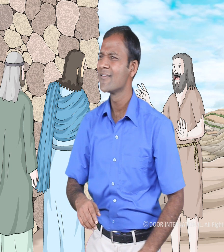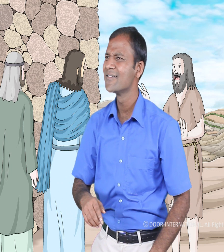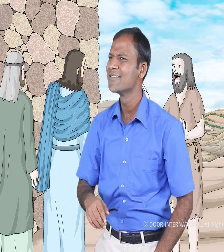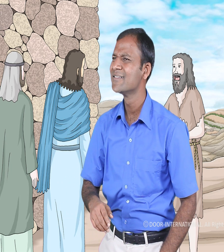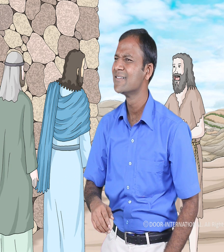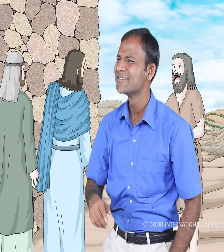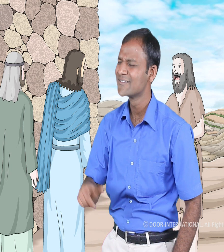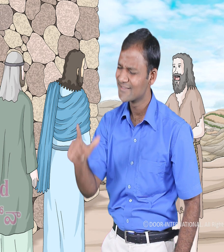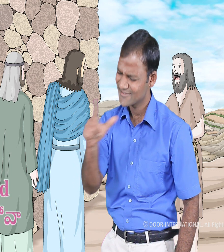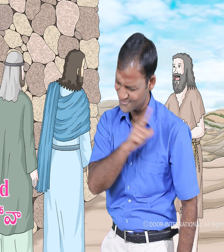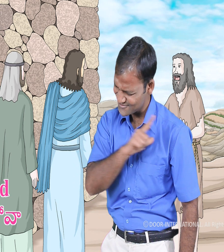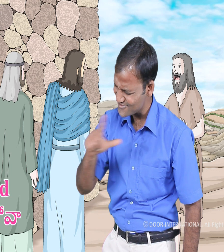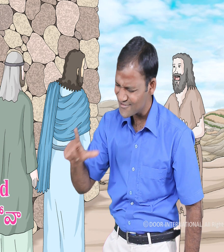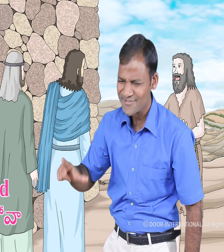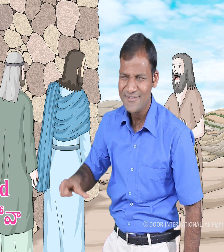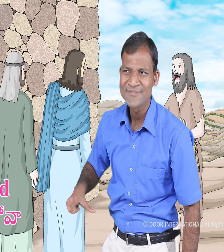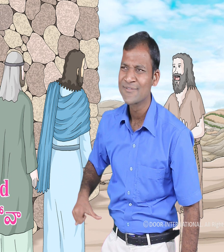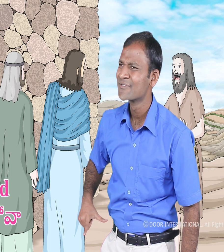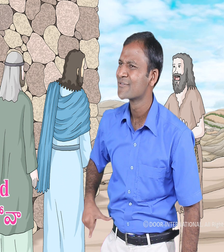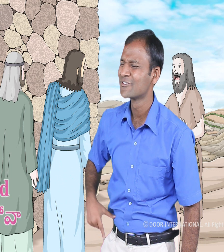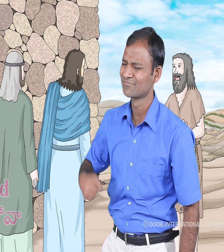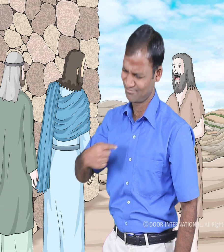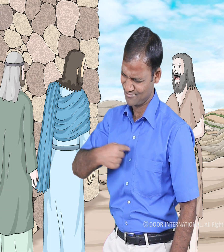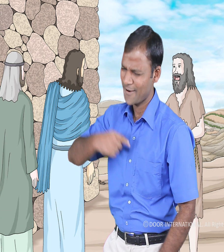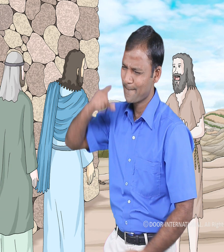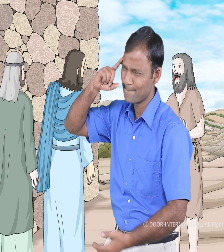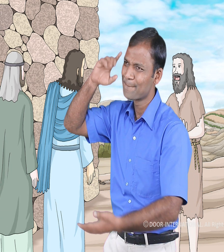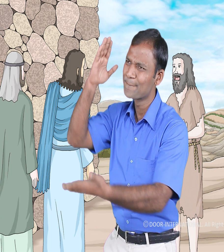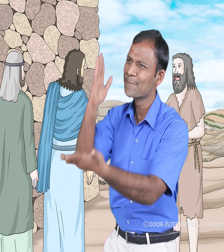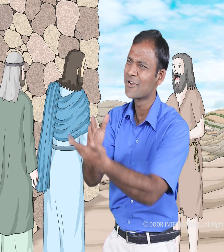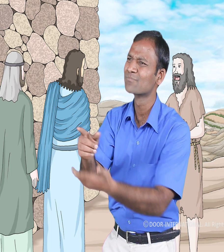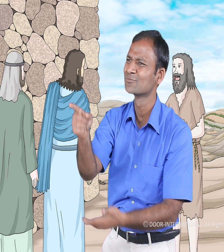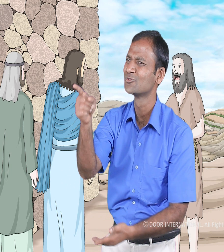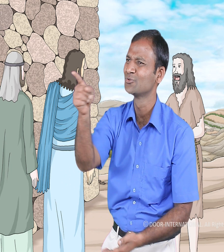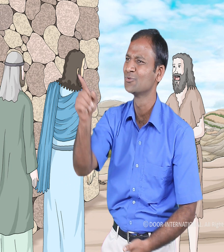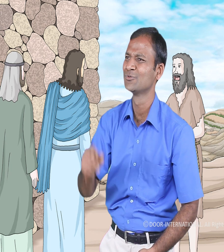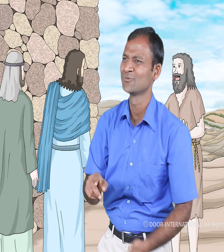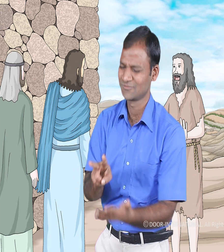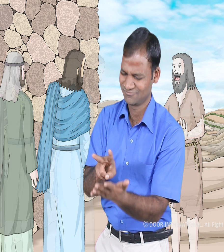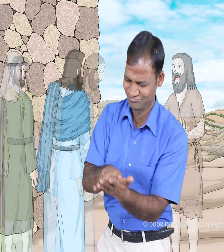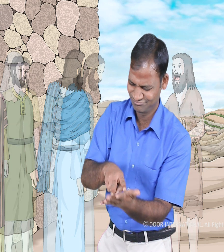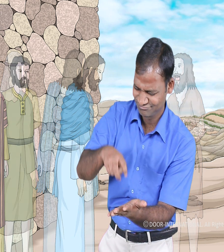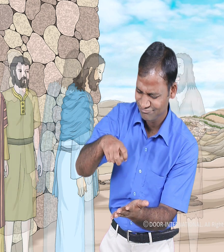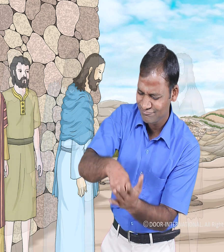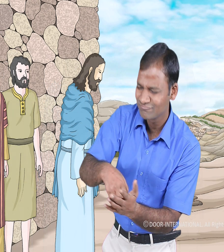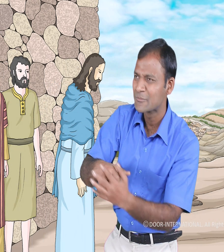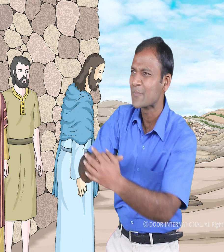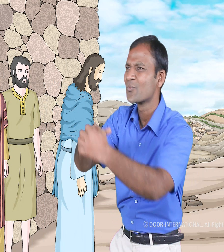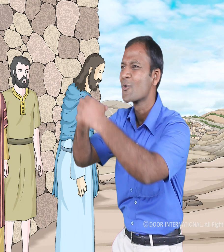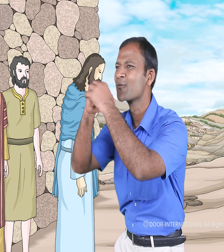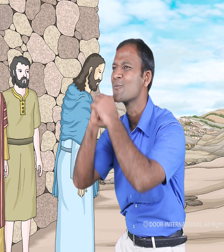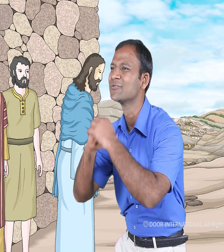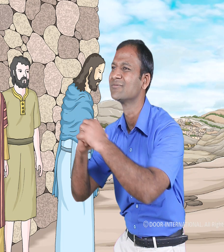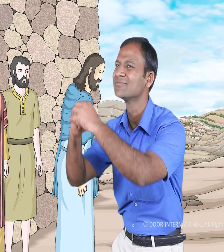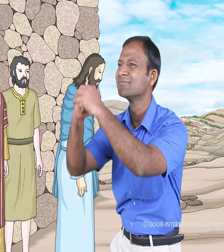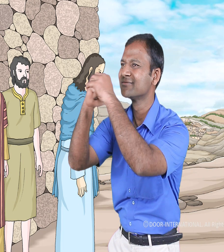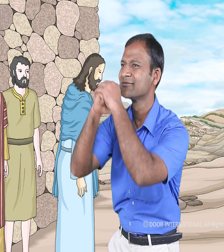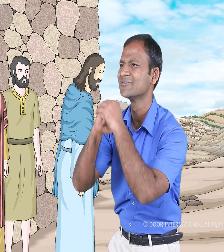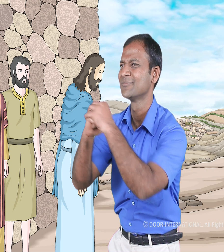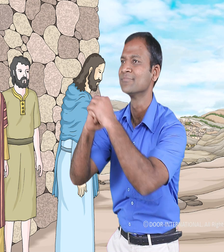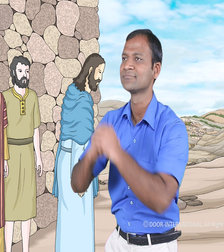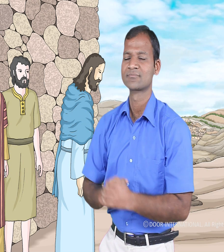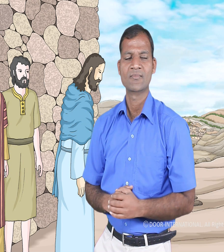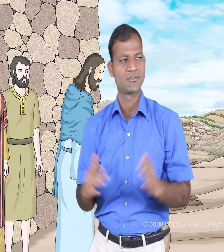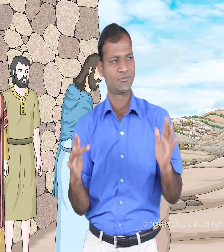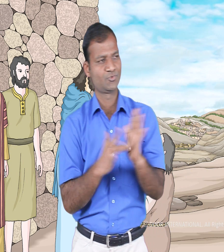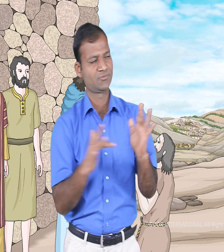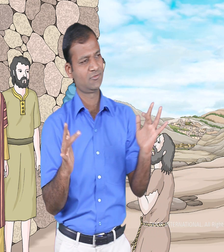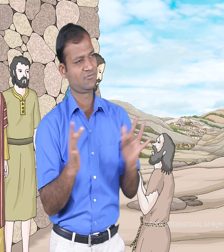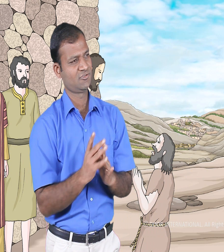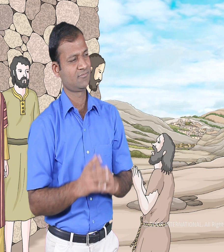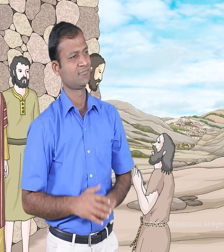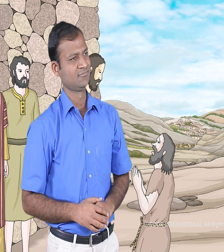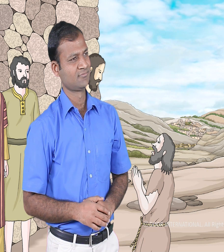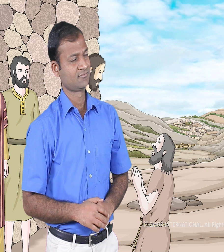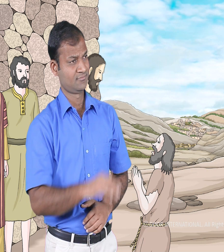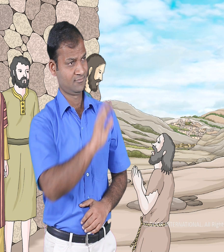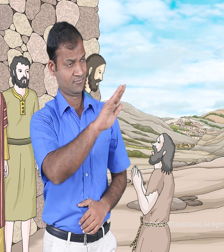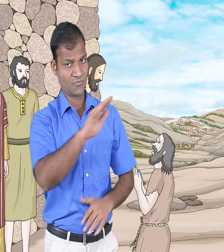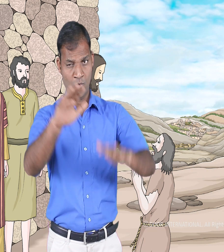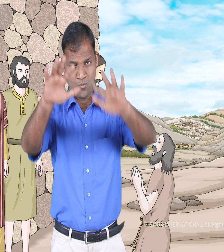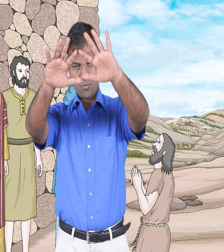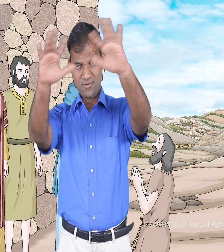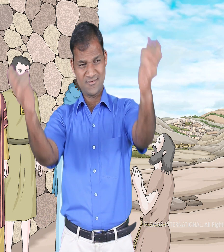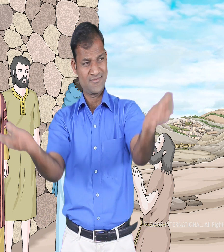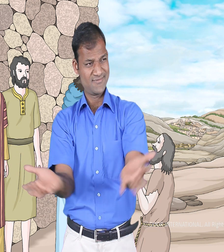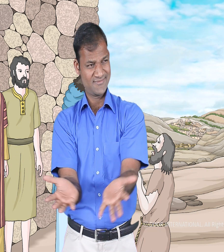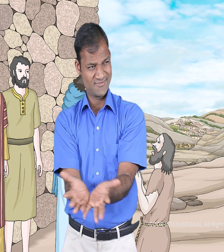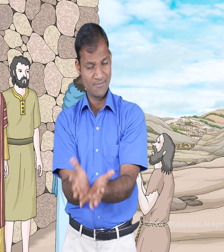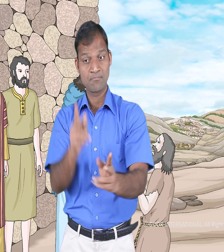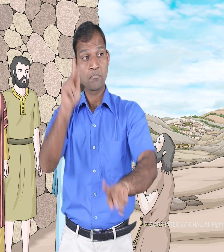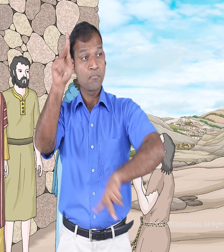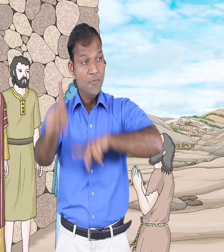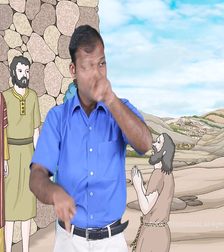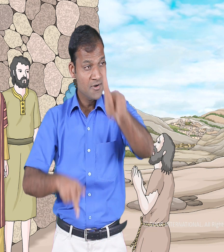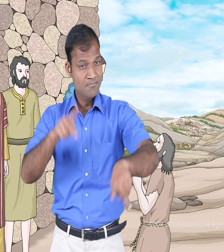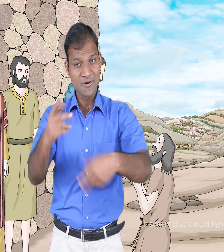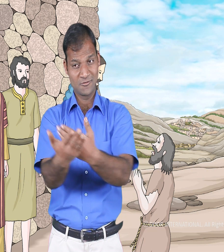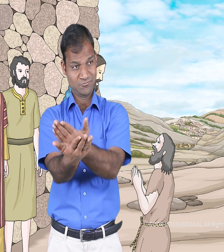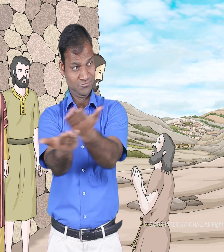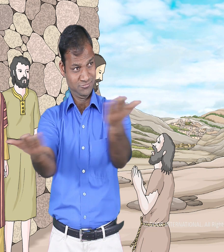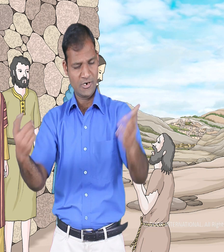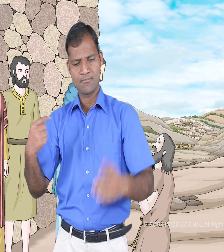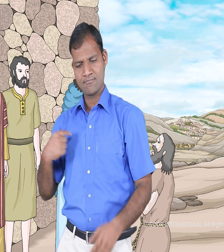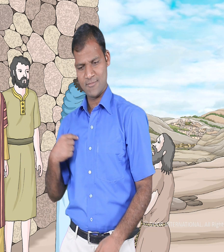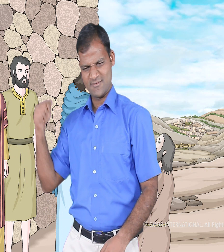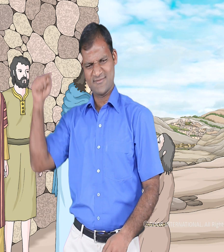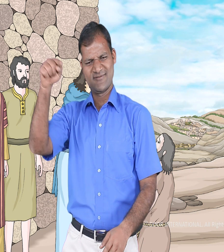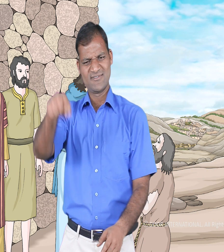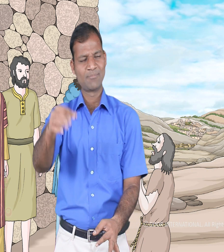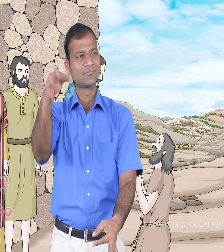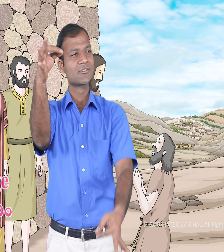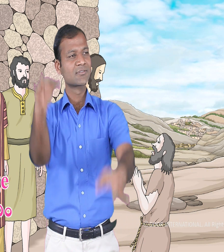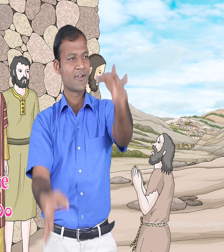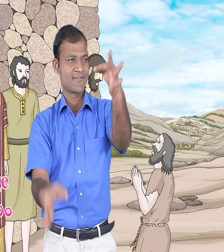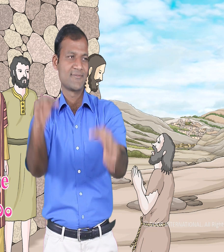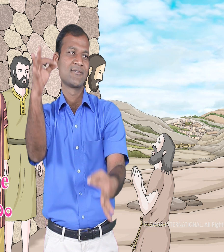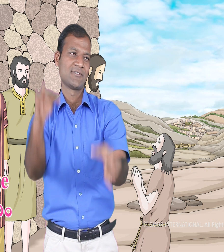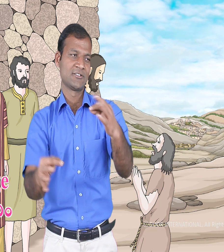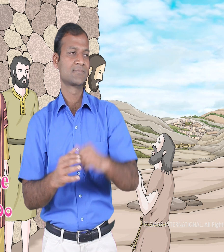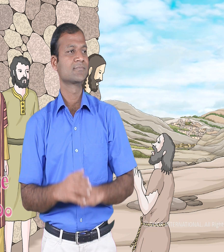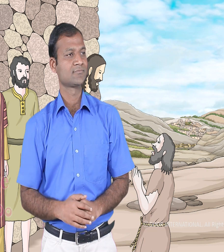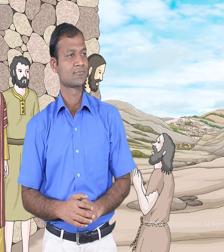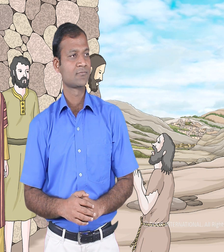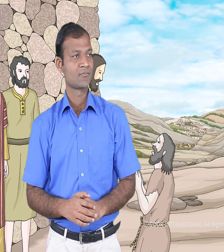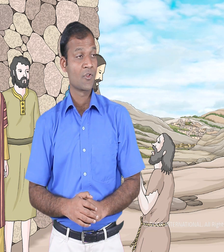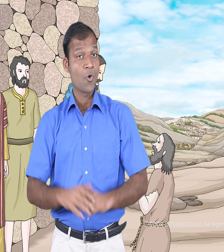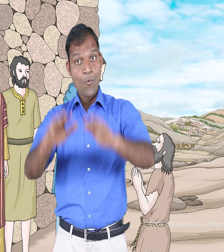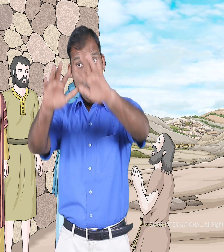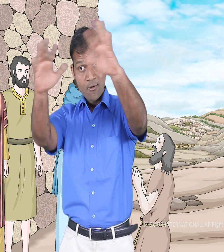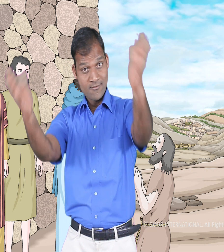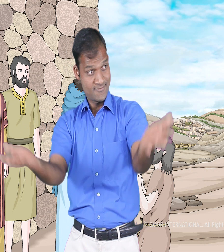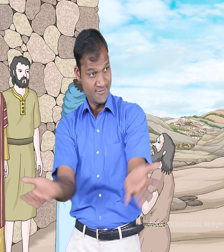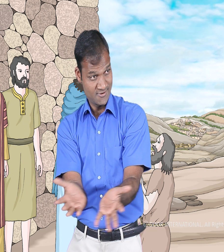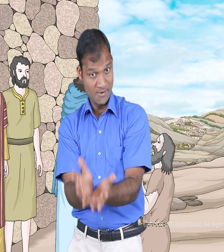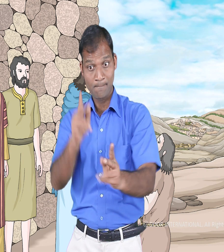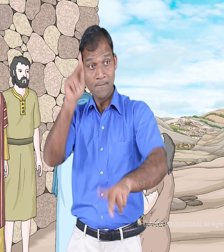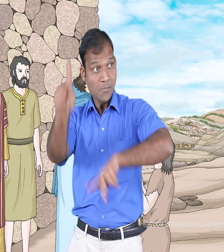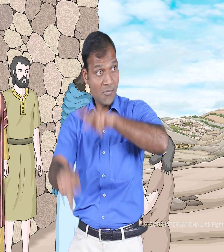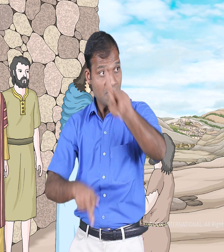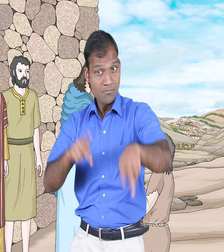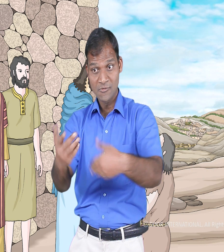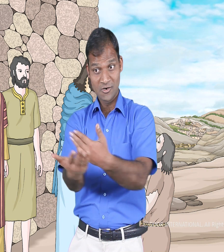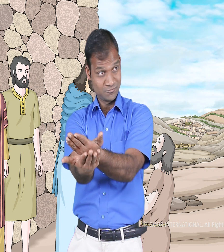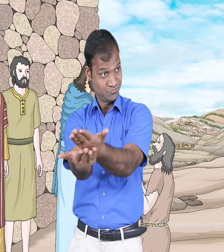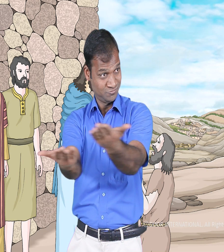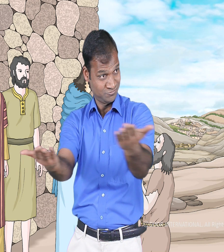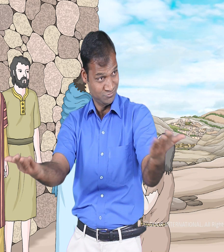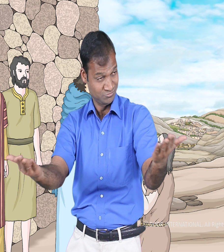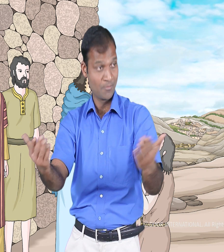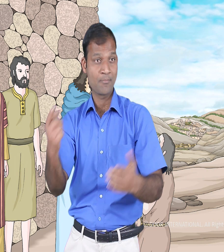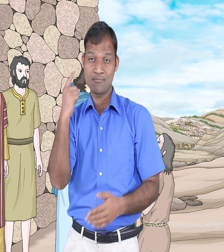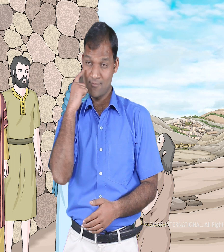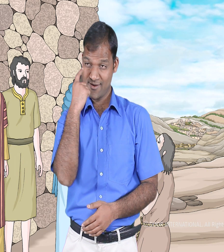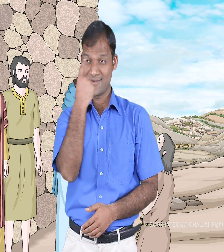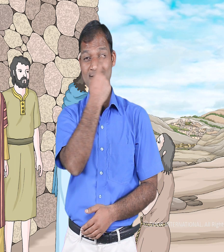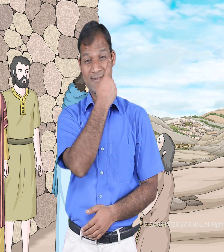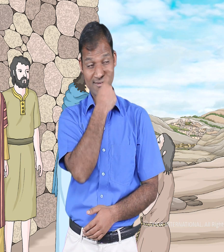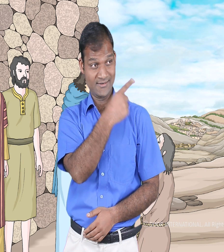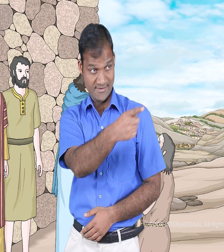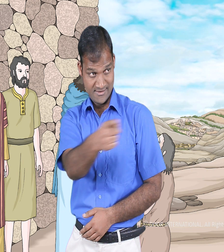“He is the One speaking with you.” “Lord, I believe,” he said. And he worshiped Jesus.